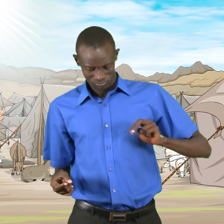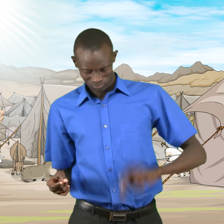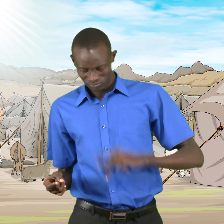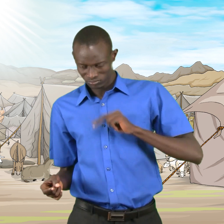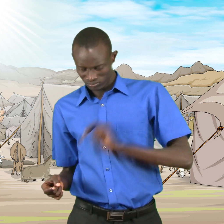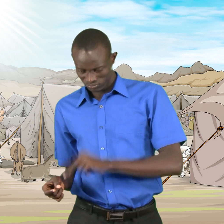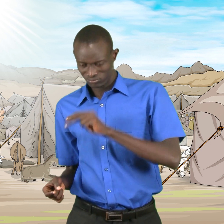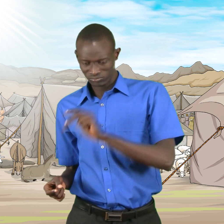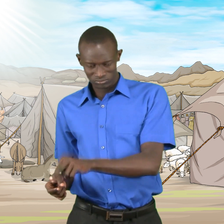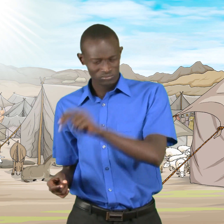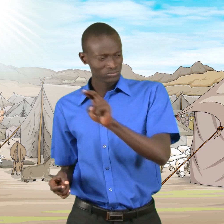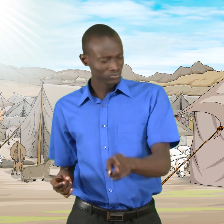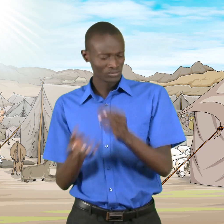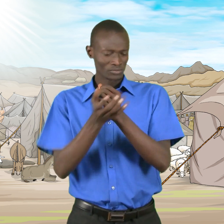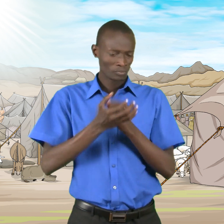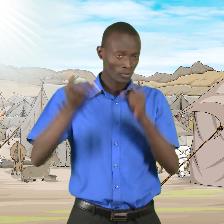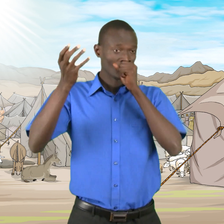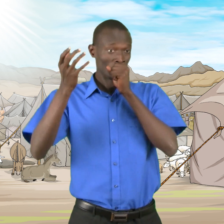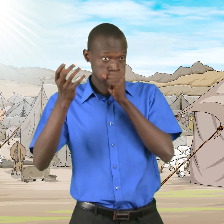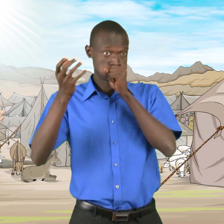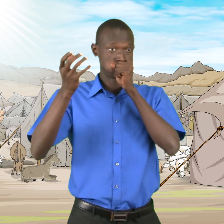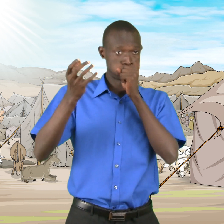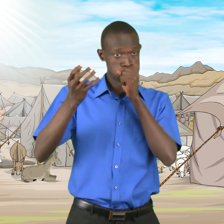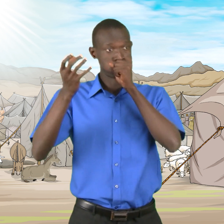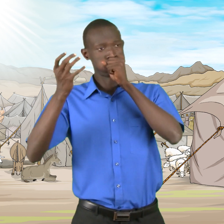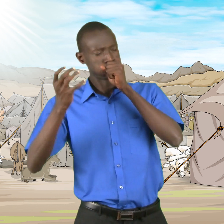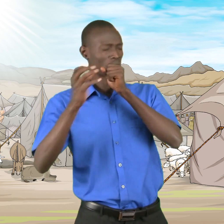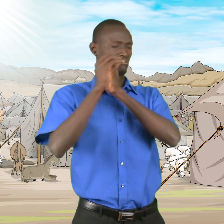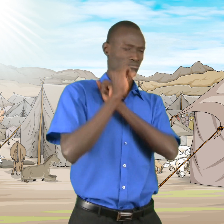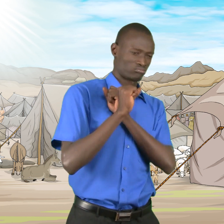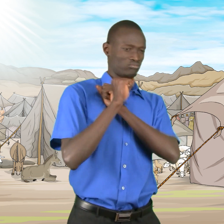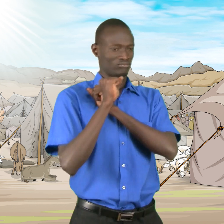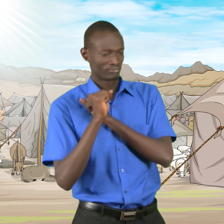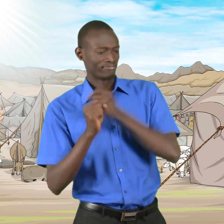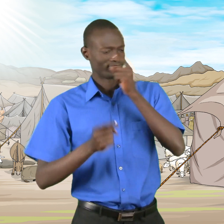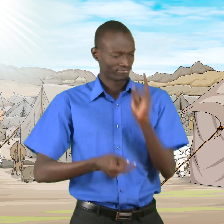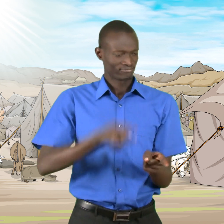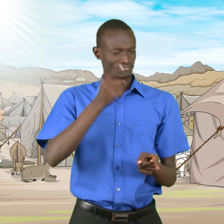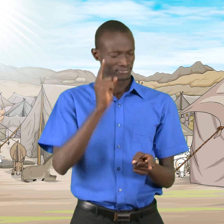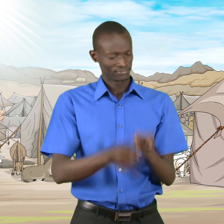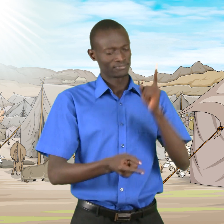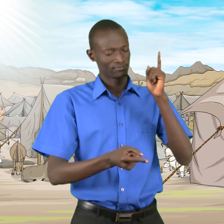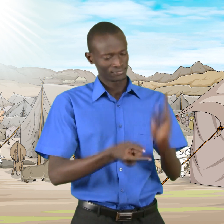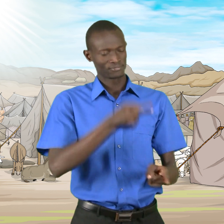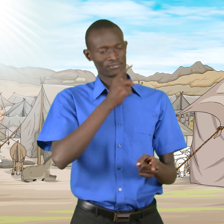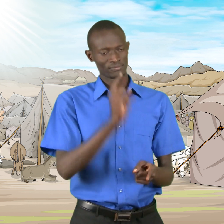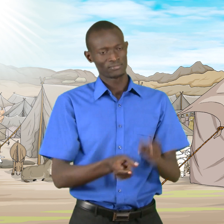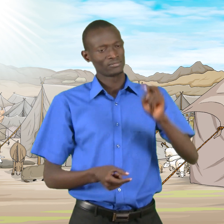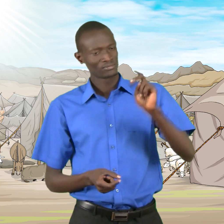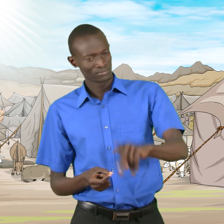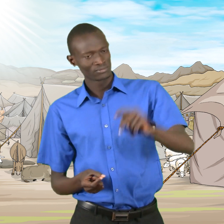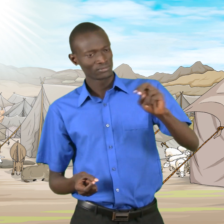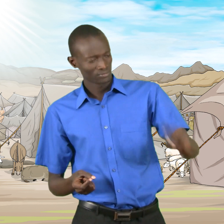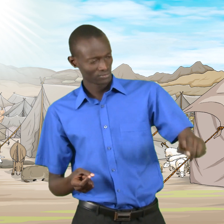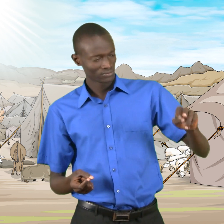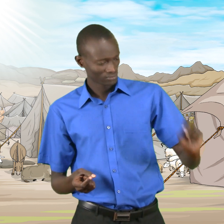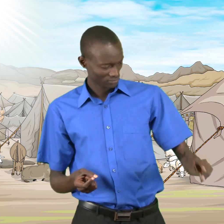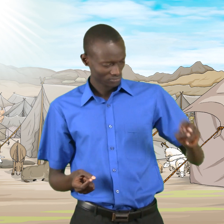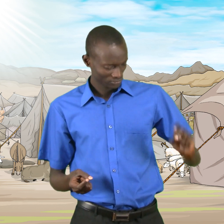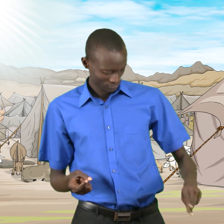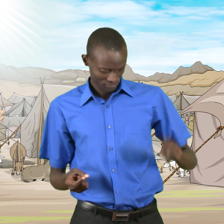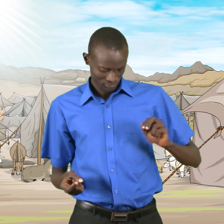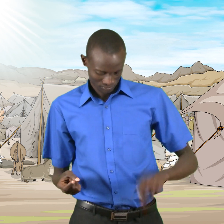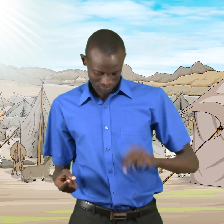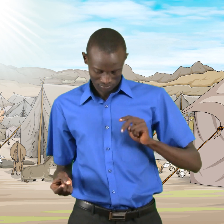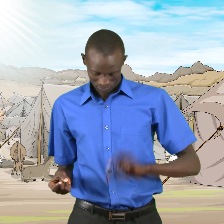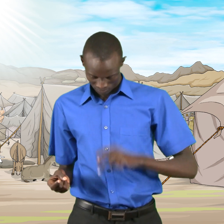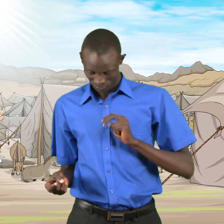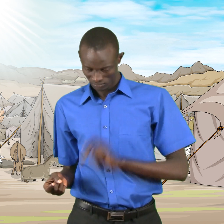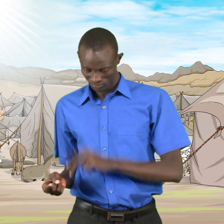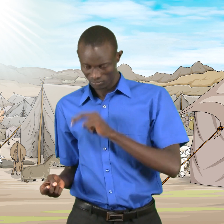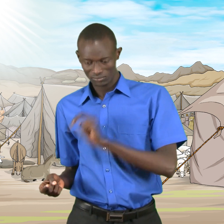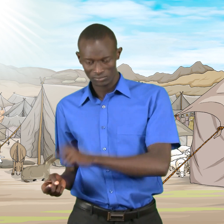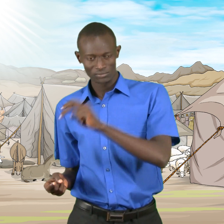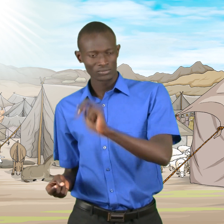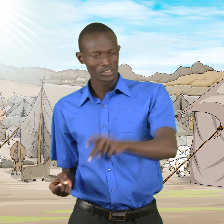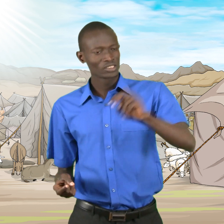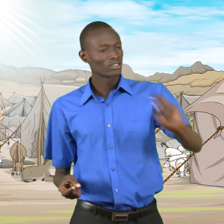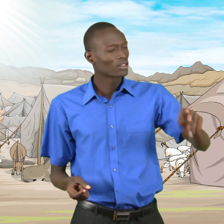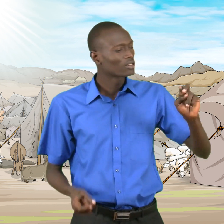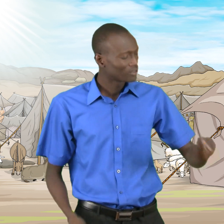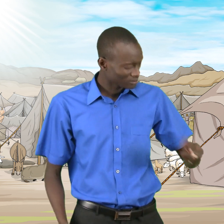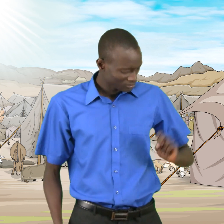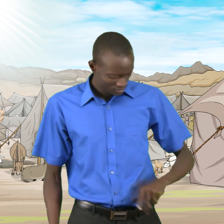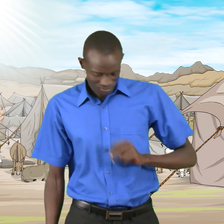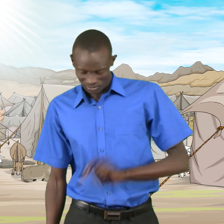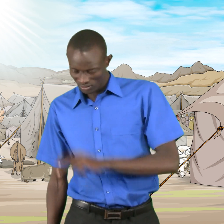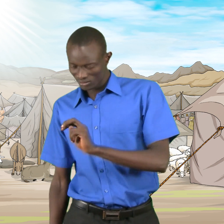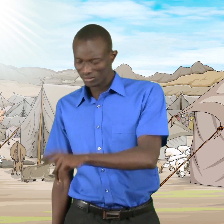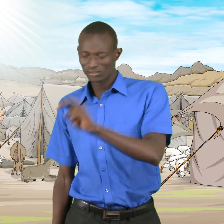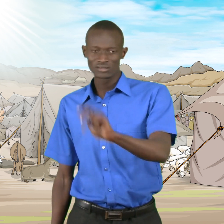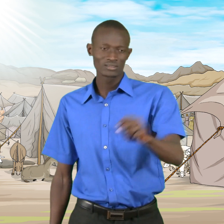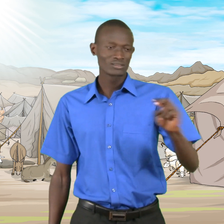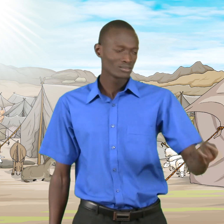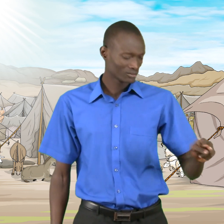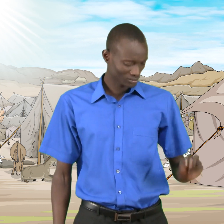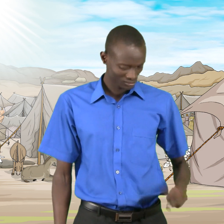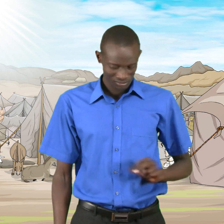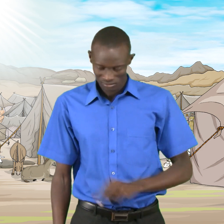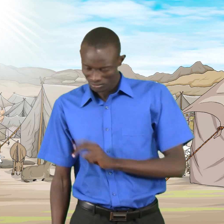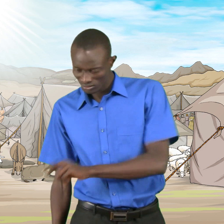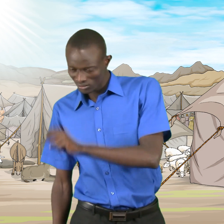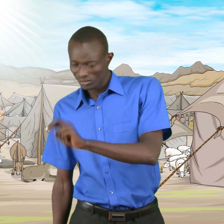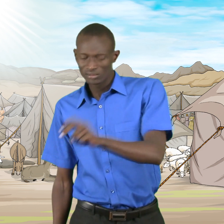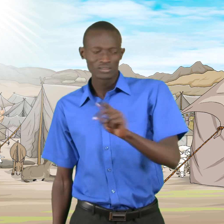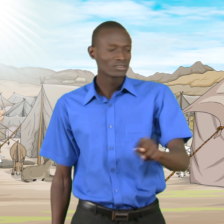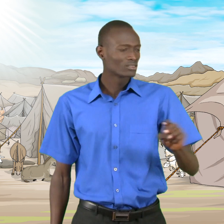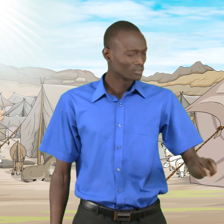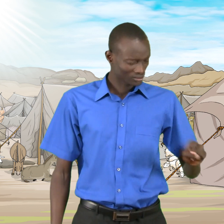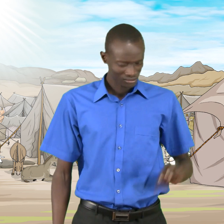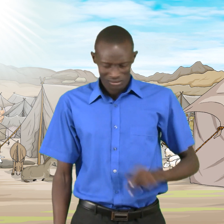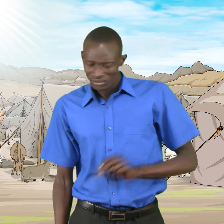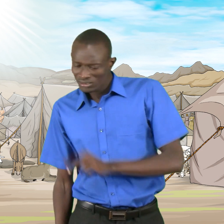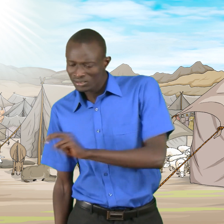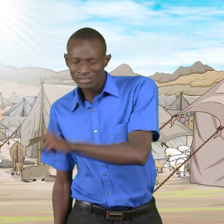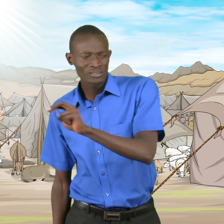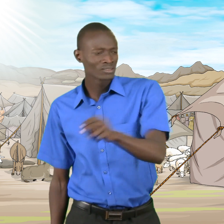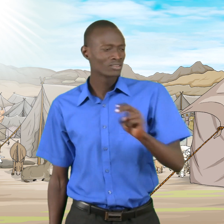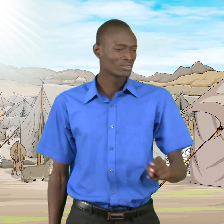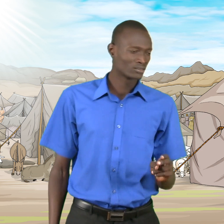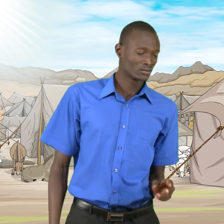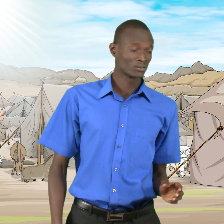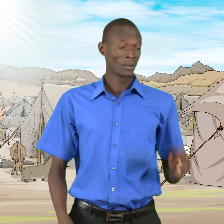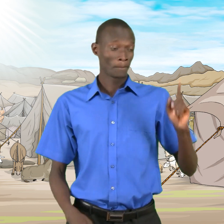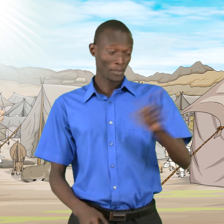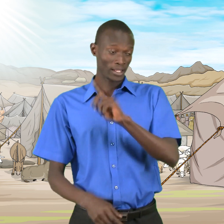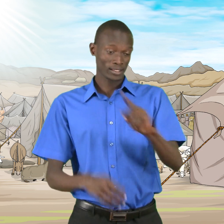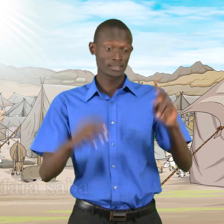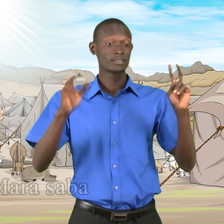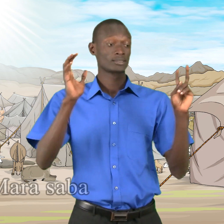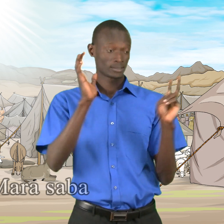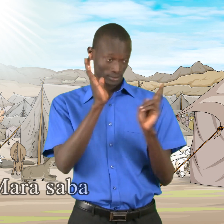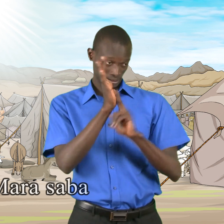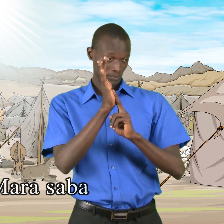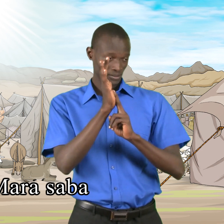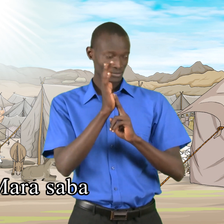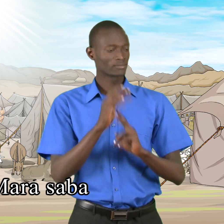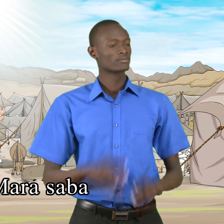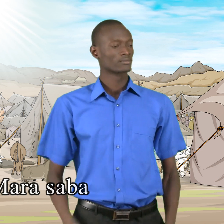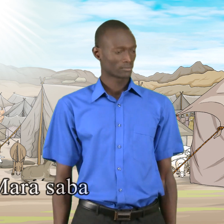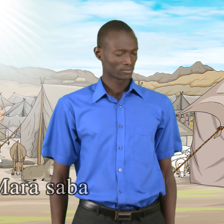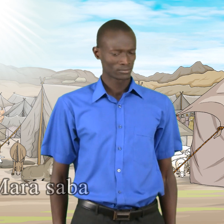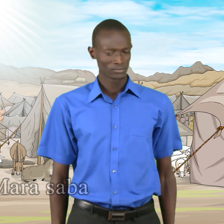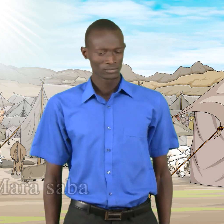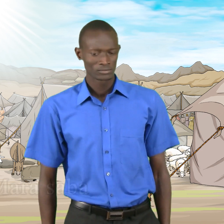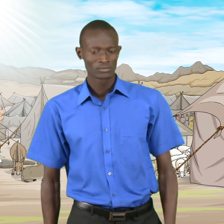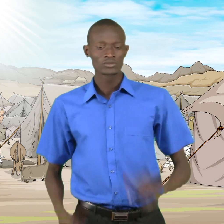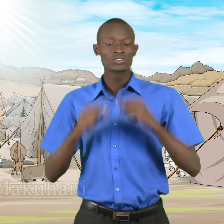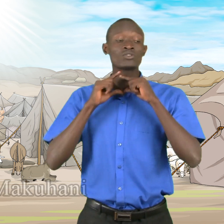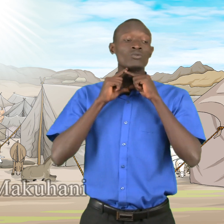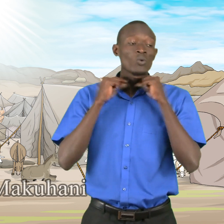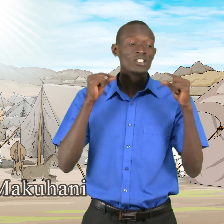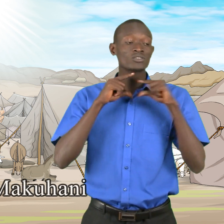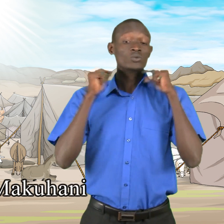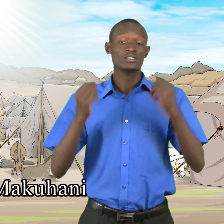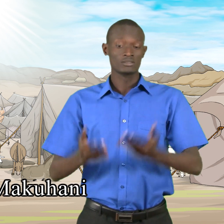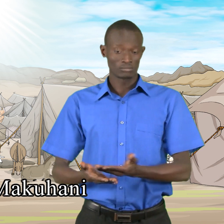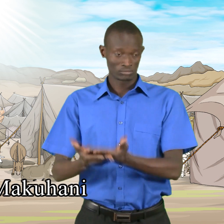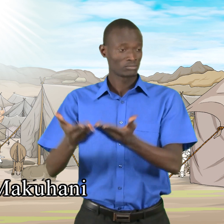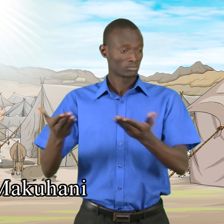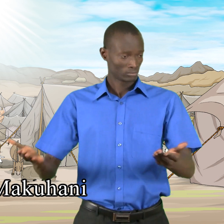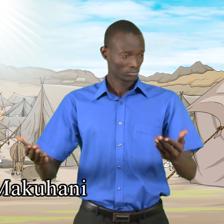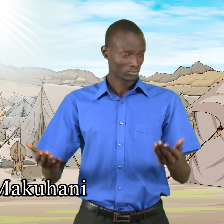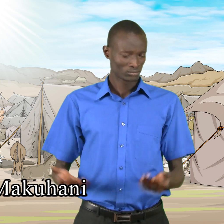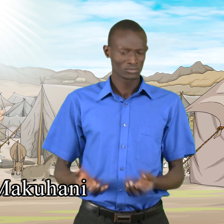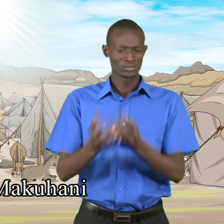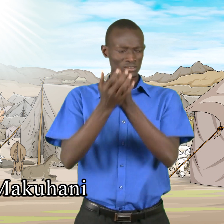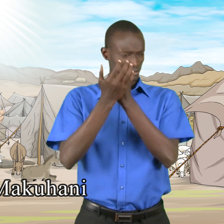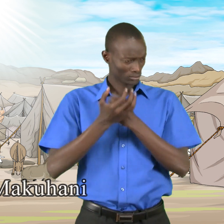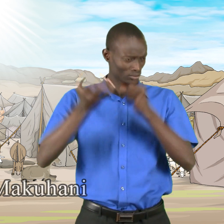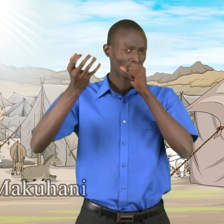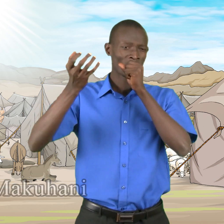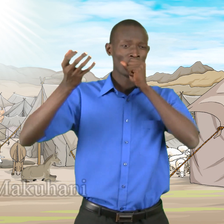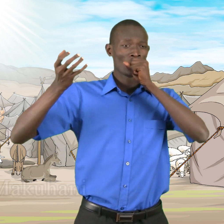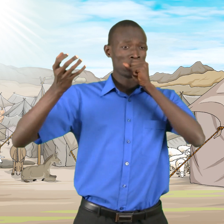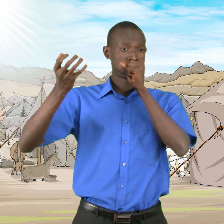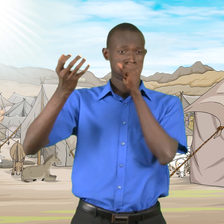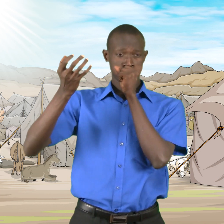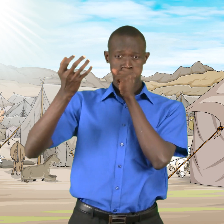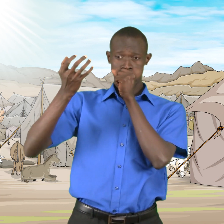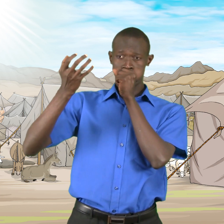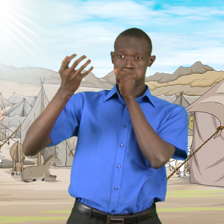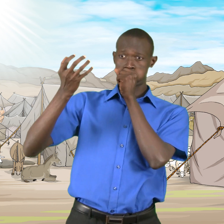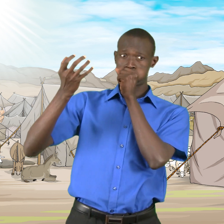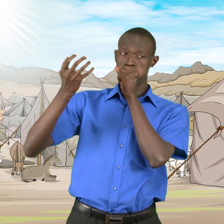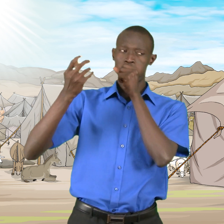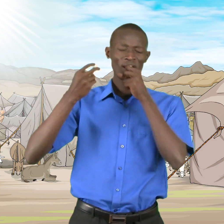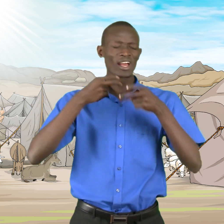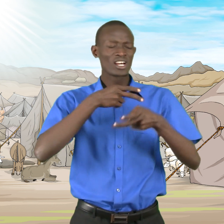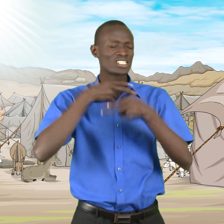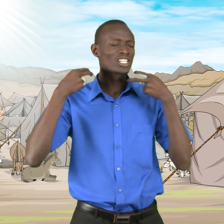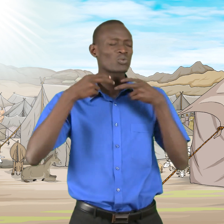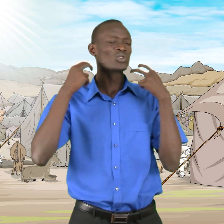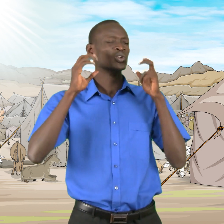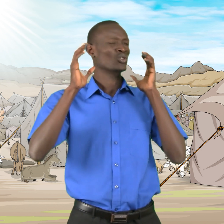Then on the seventh day, march around the city seven times, while the priests blow the horns.